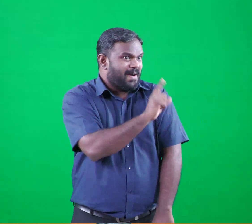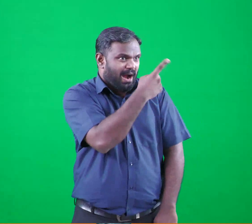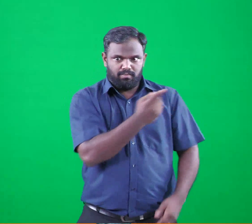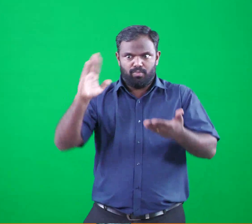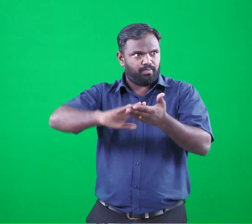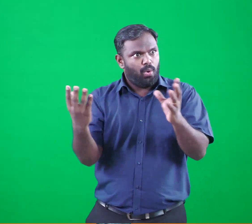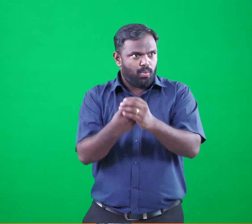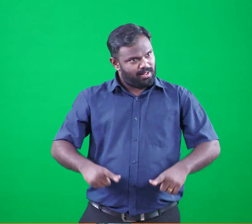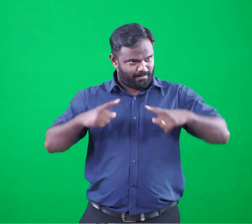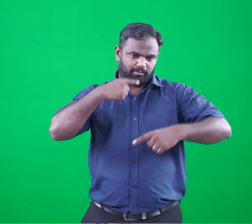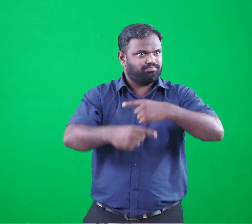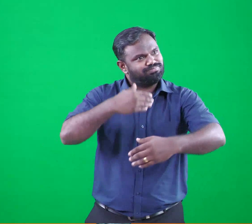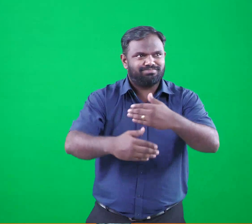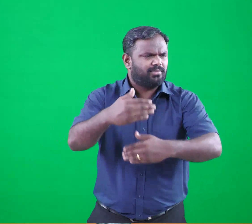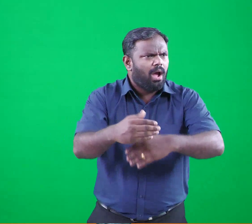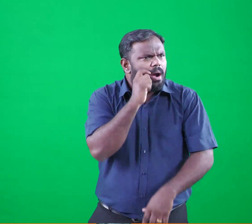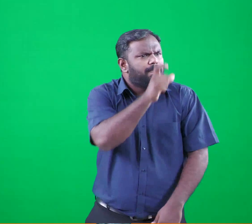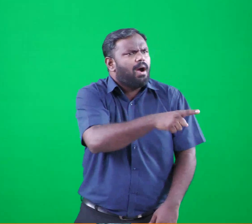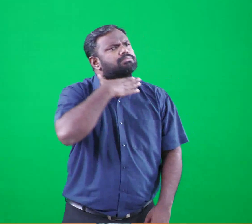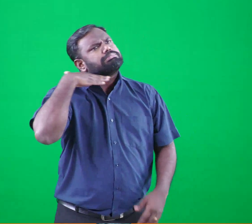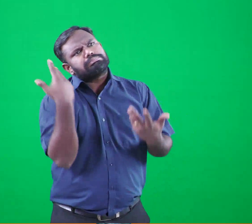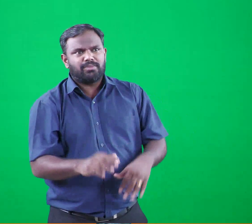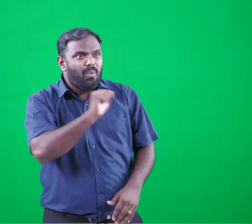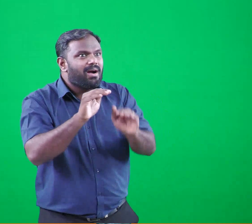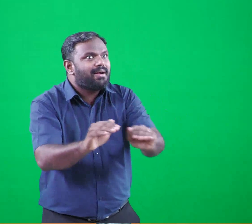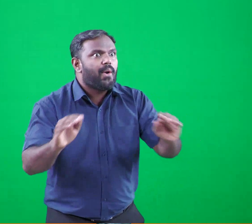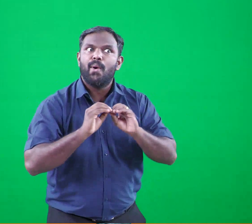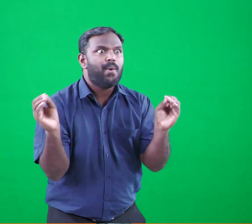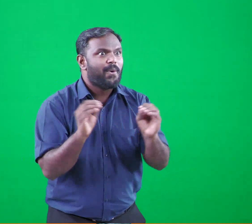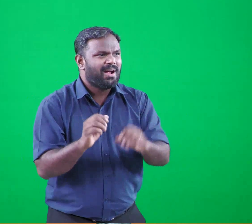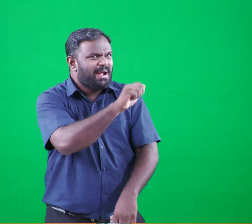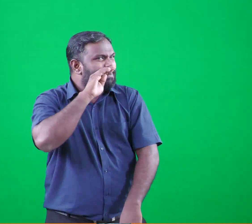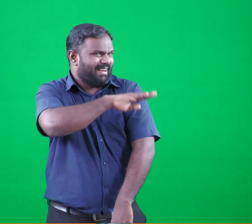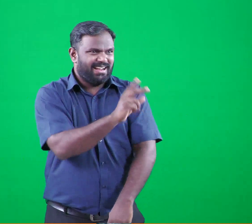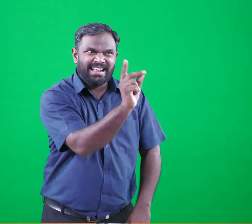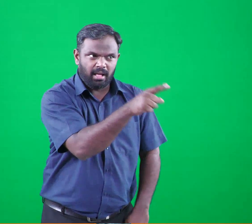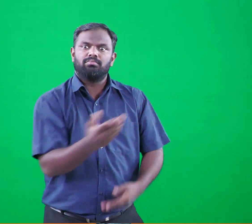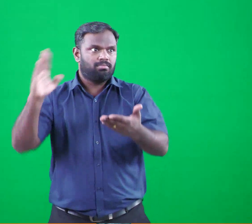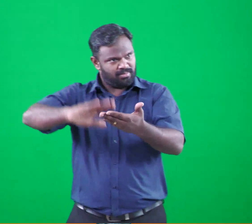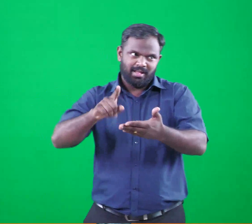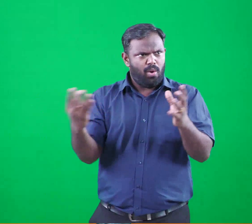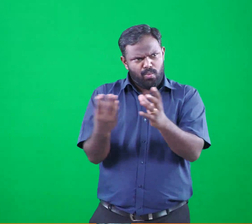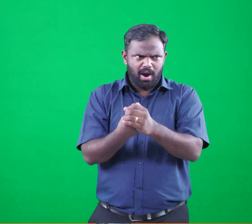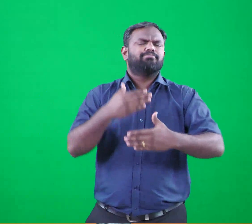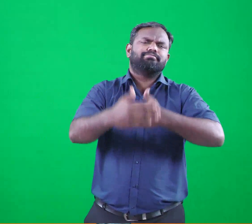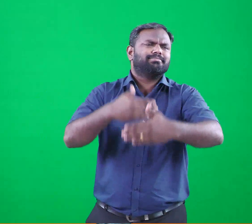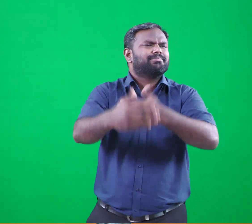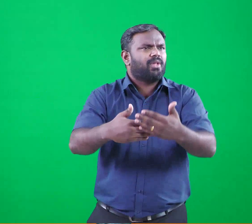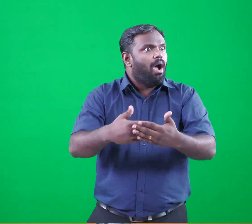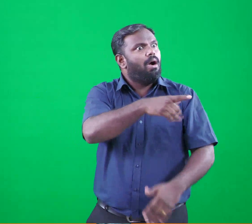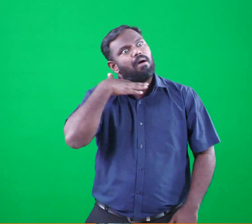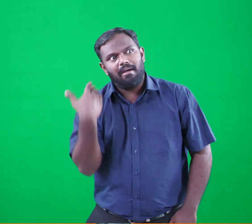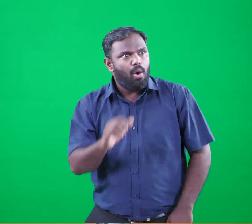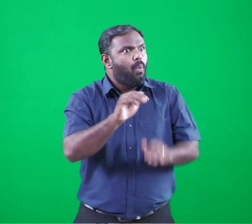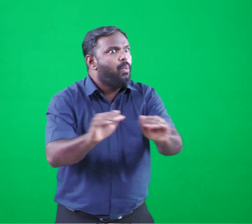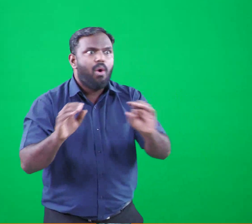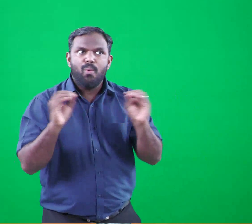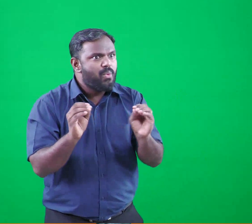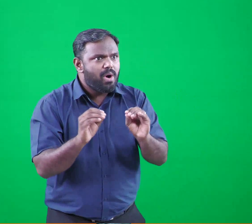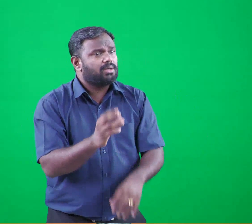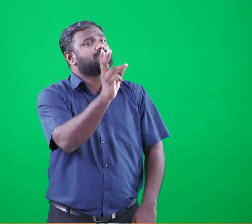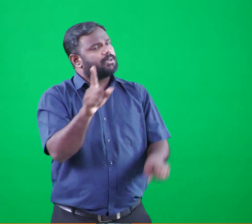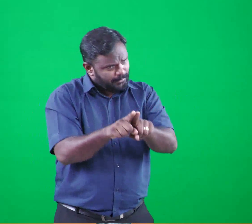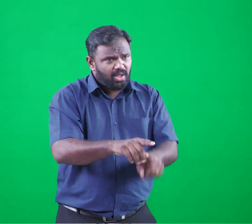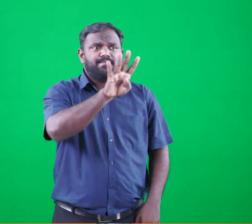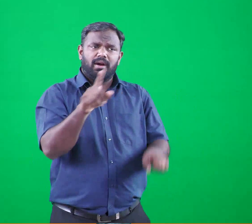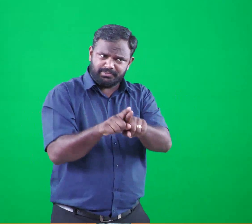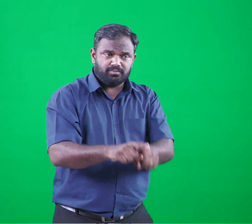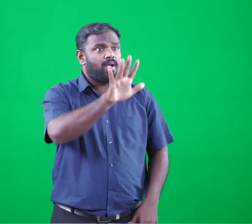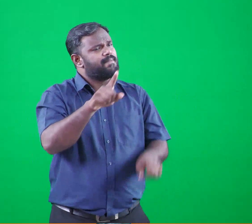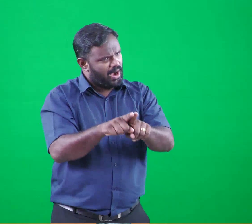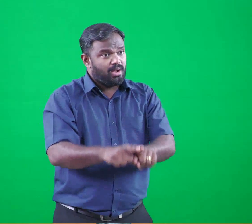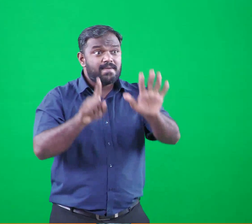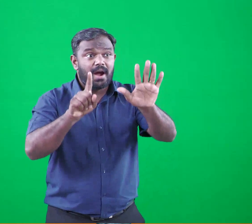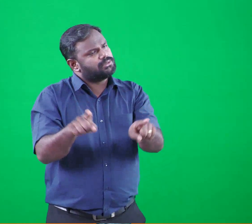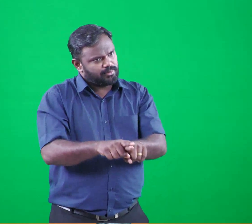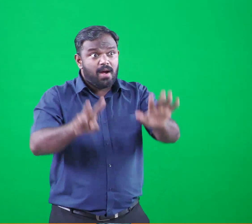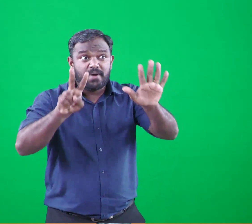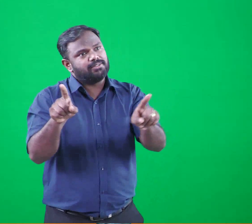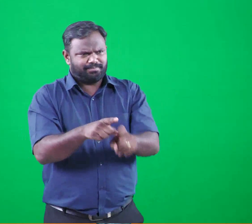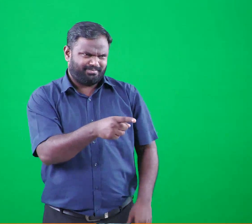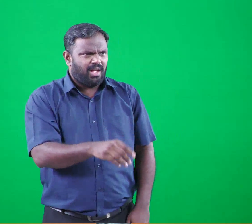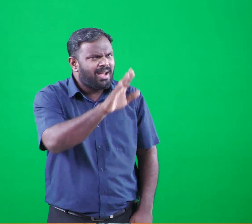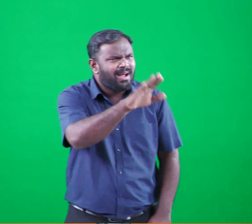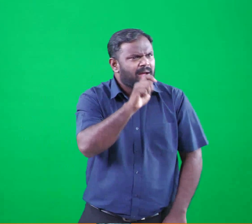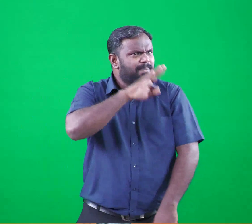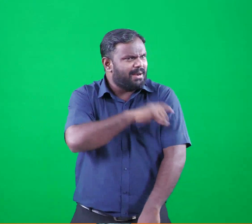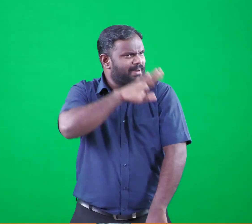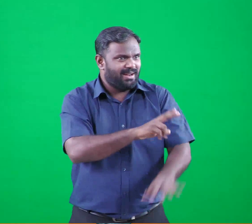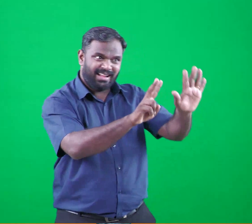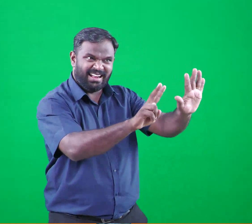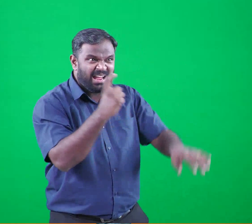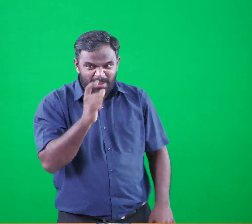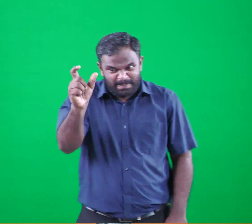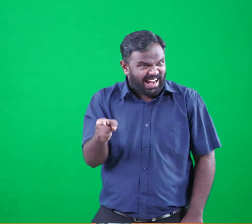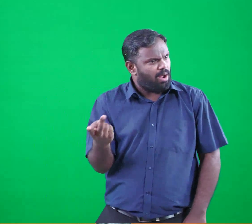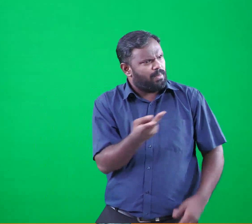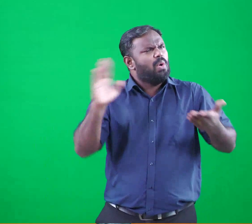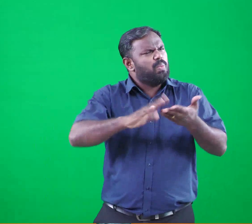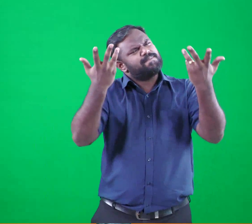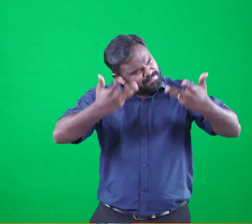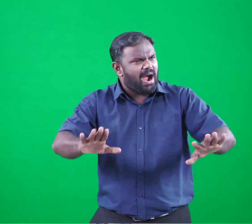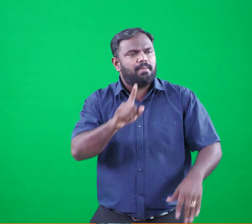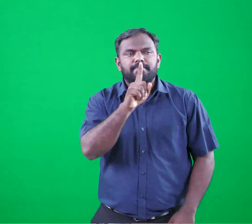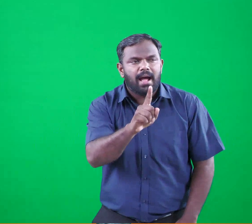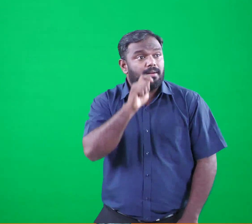Then the second one married the widow, but he also died and left no children. And the third did likewise.